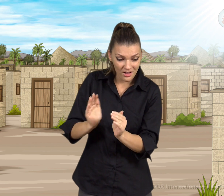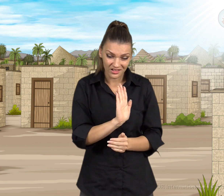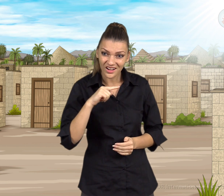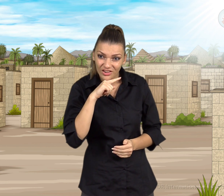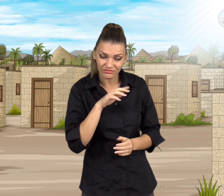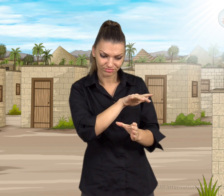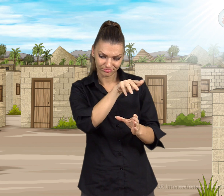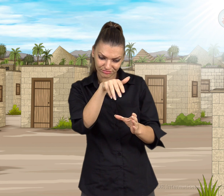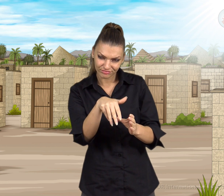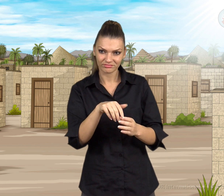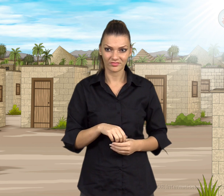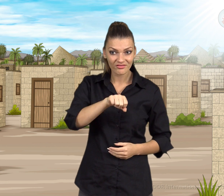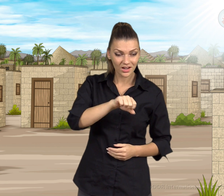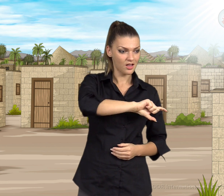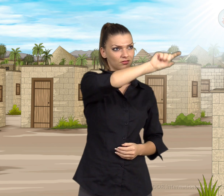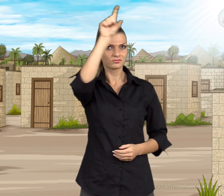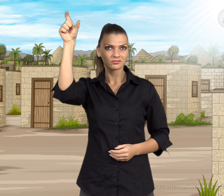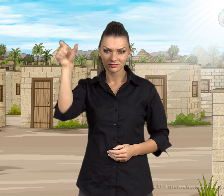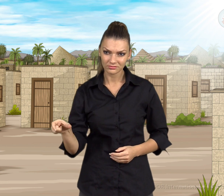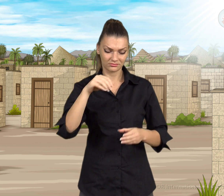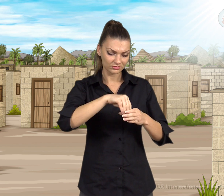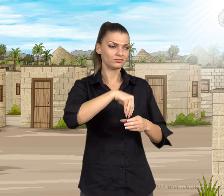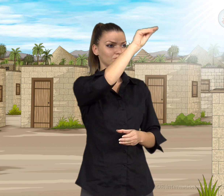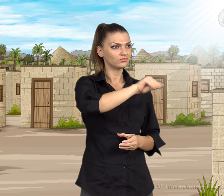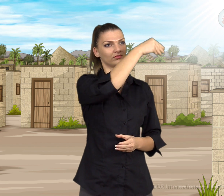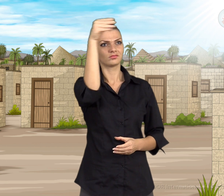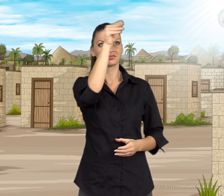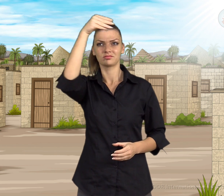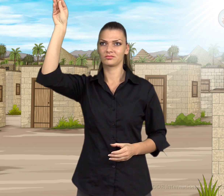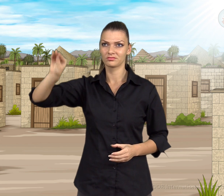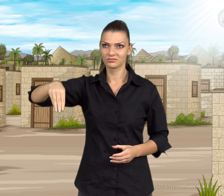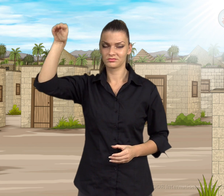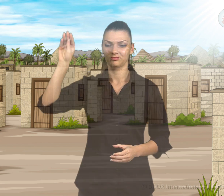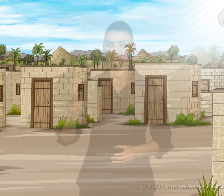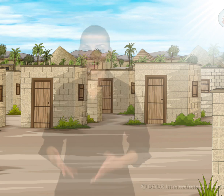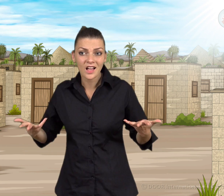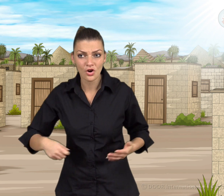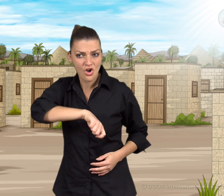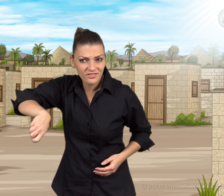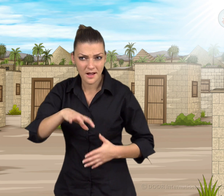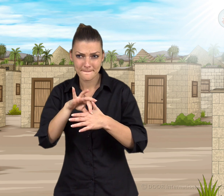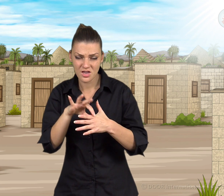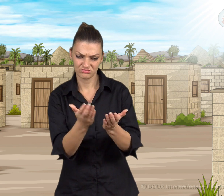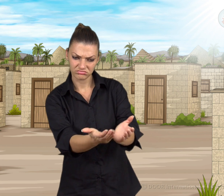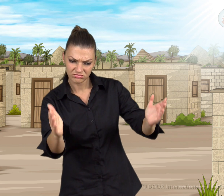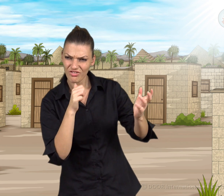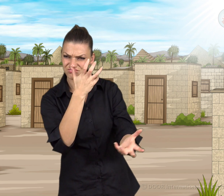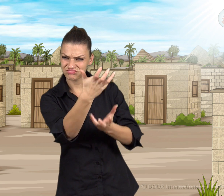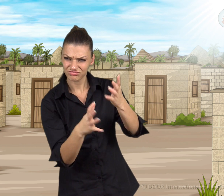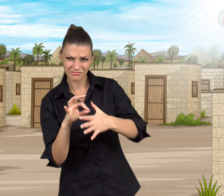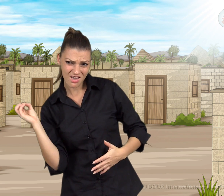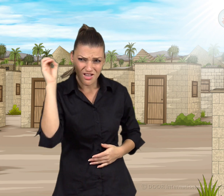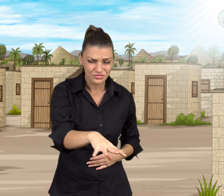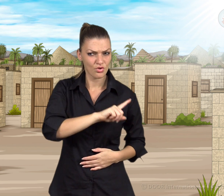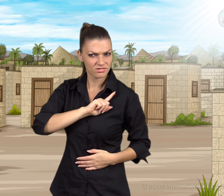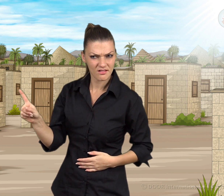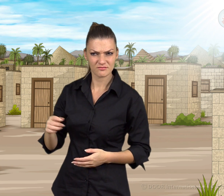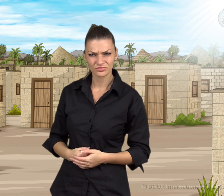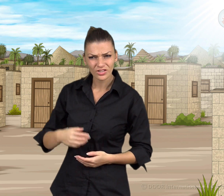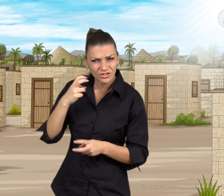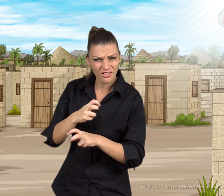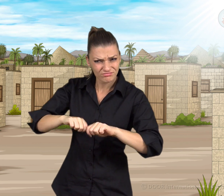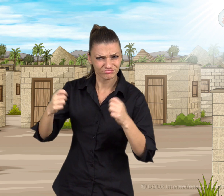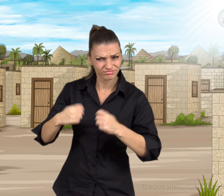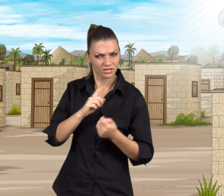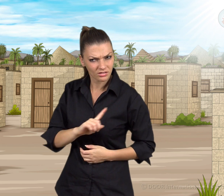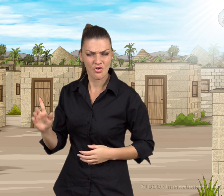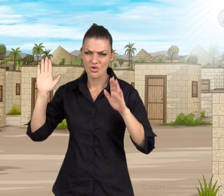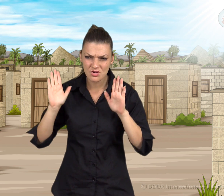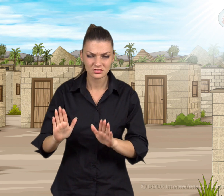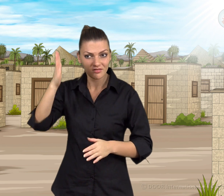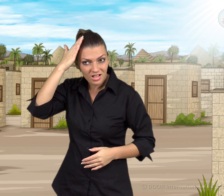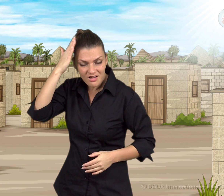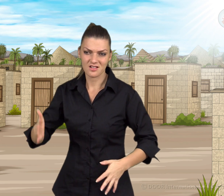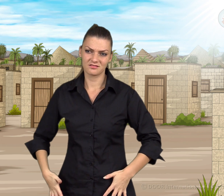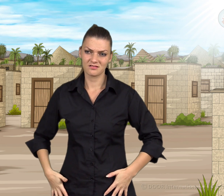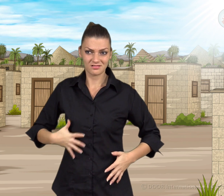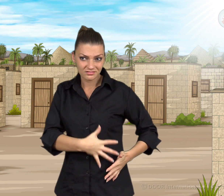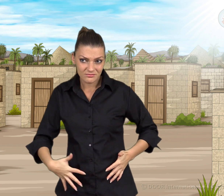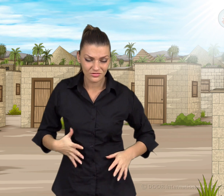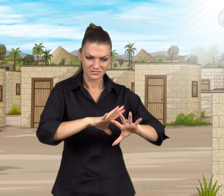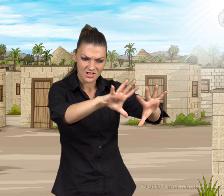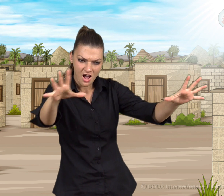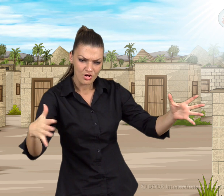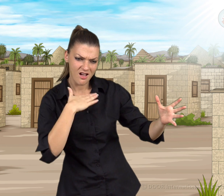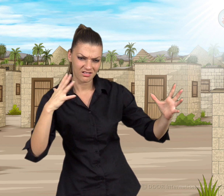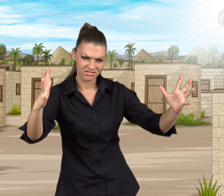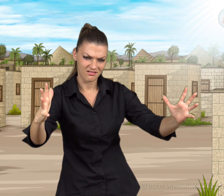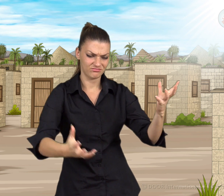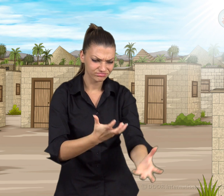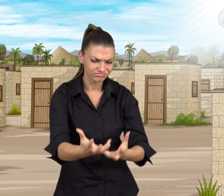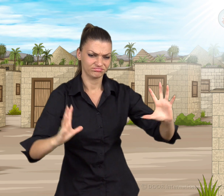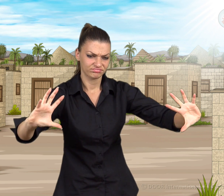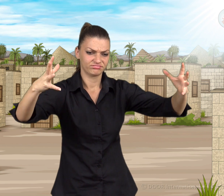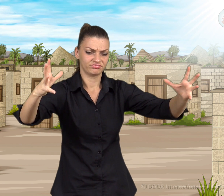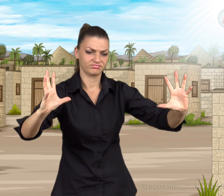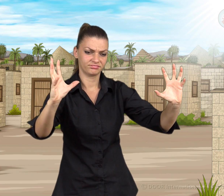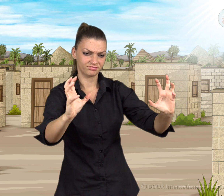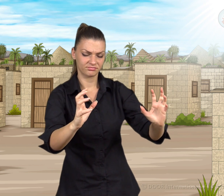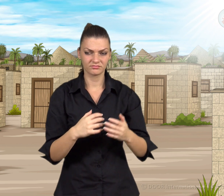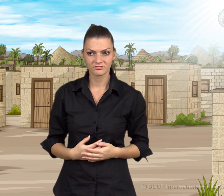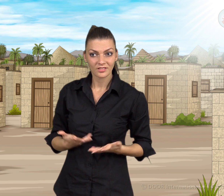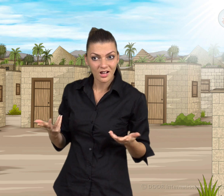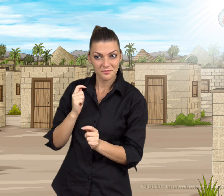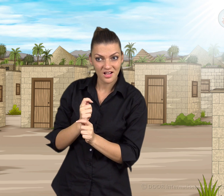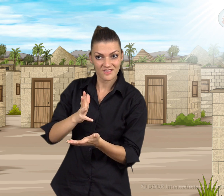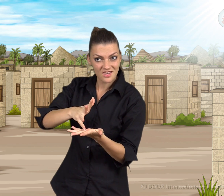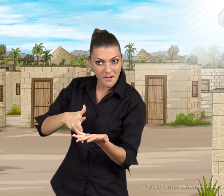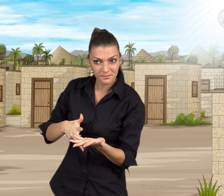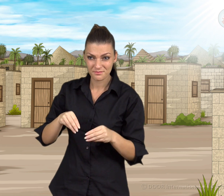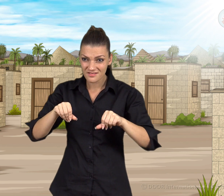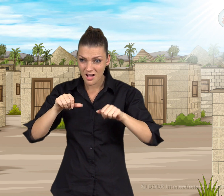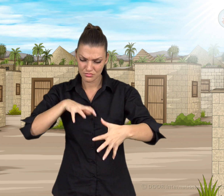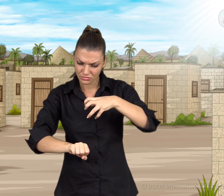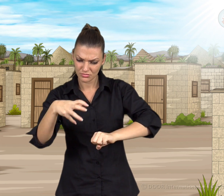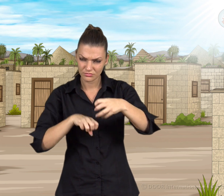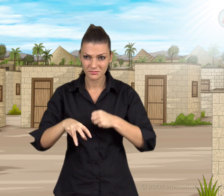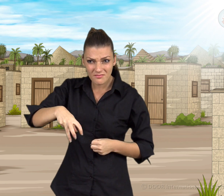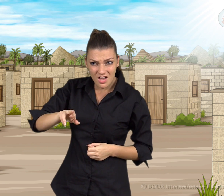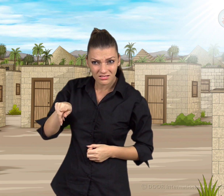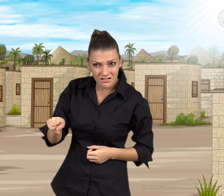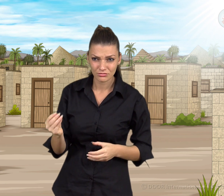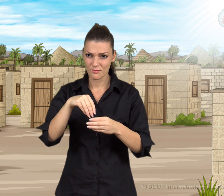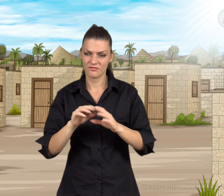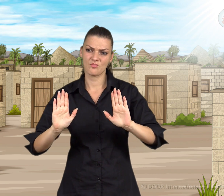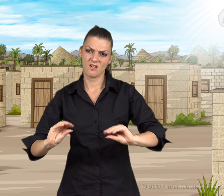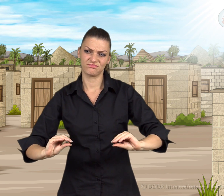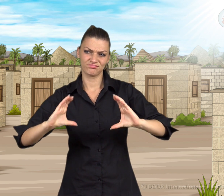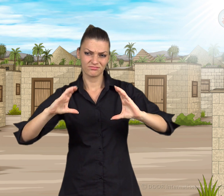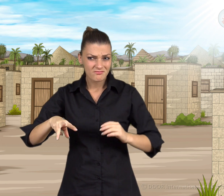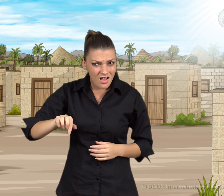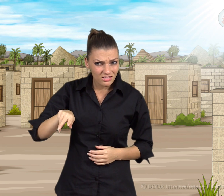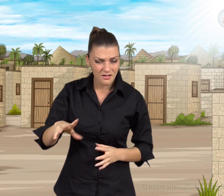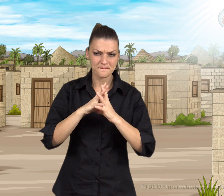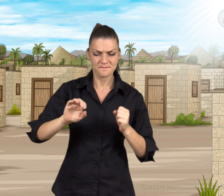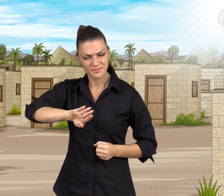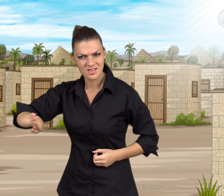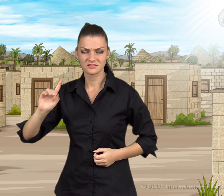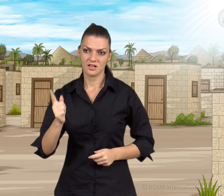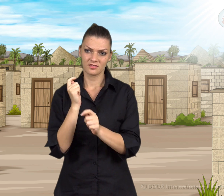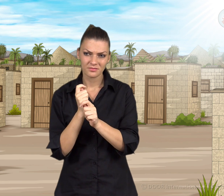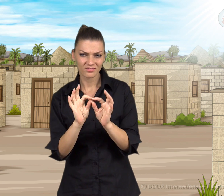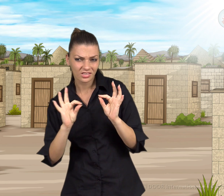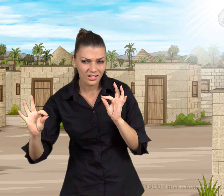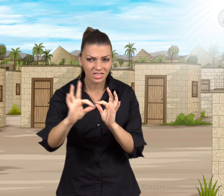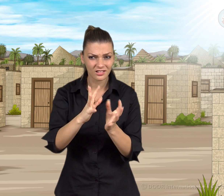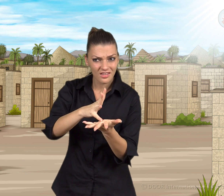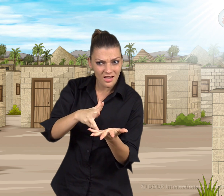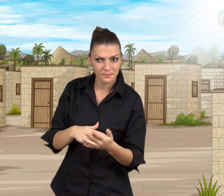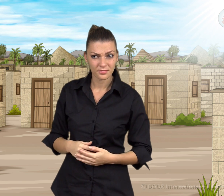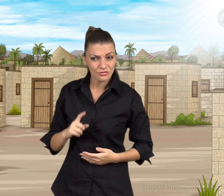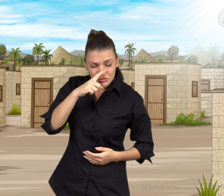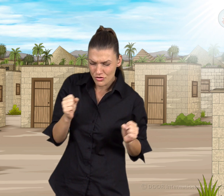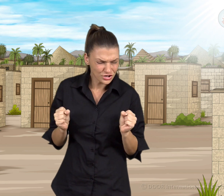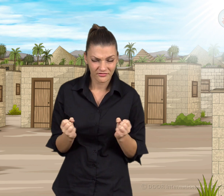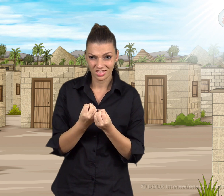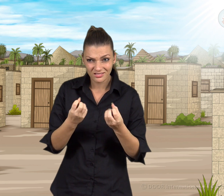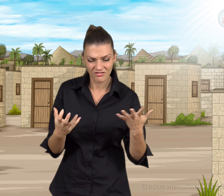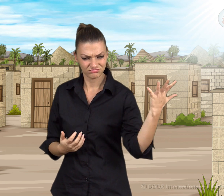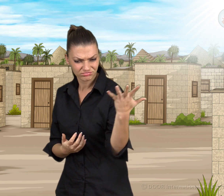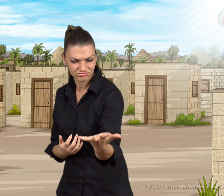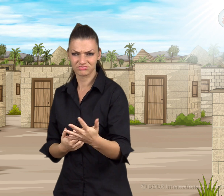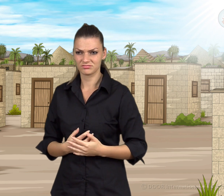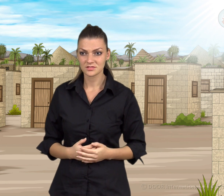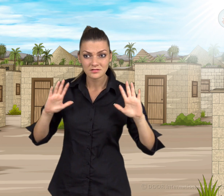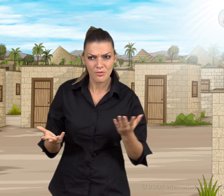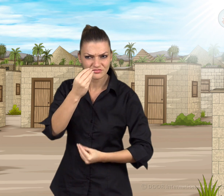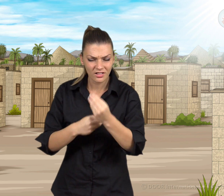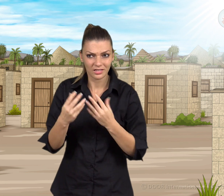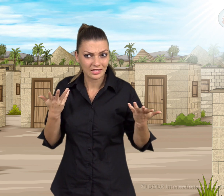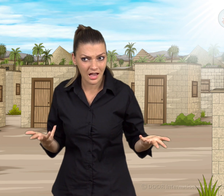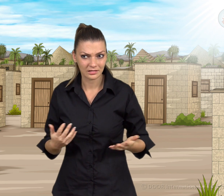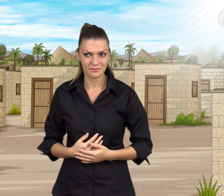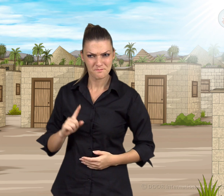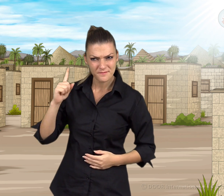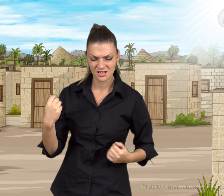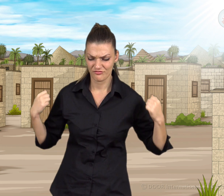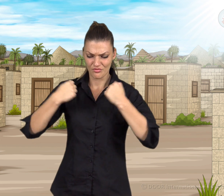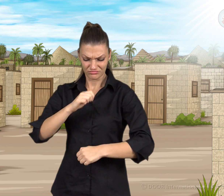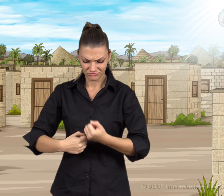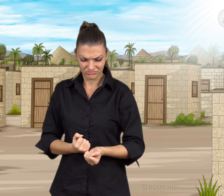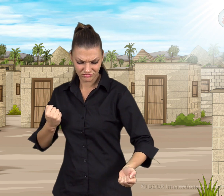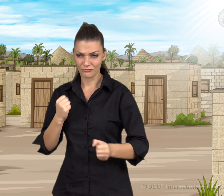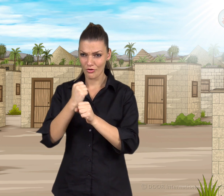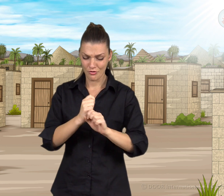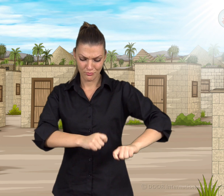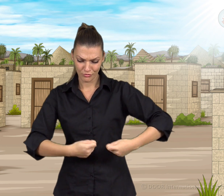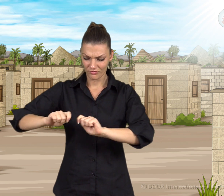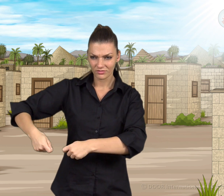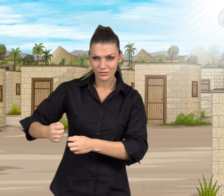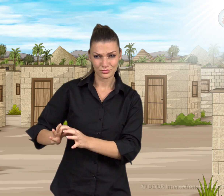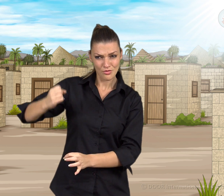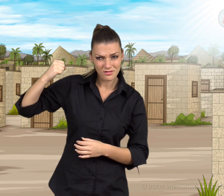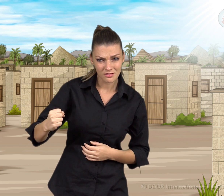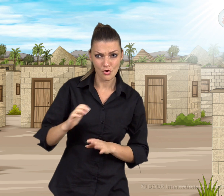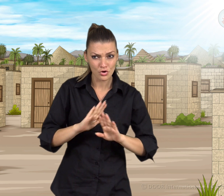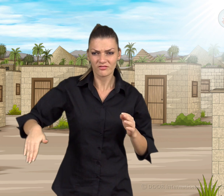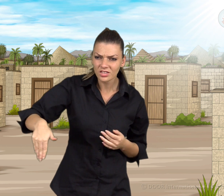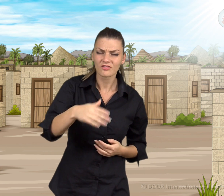They are to take some of the blood and put it on the sides and tops of the doorframes of the houses where they eat the lambs. They are to eat the meat that night, roasted over the fire, along with unleavened bread and bitter herbs. Do not eat any of the meat raw or cooked in boiling water, but only roasted over the fire—its head and legs and inner parts.